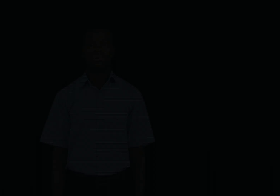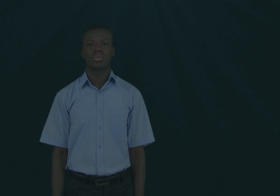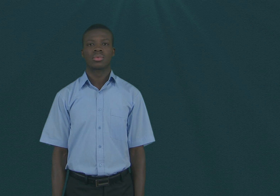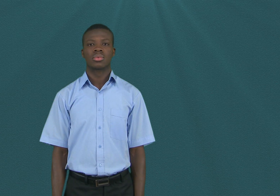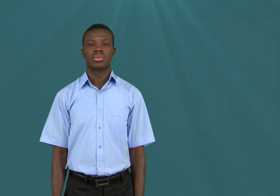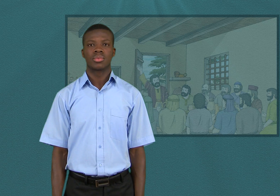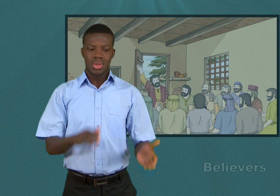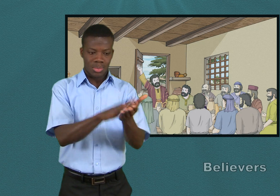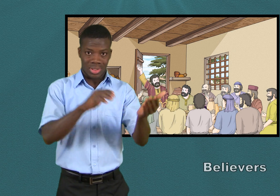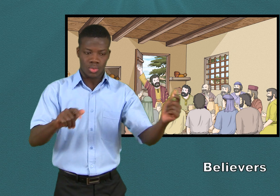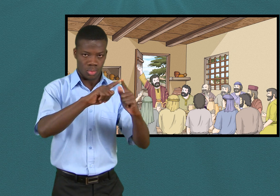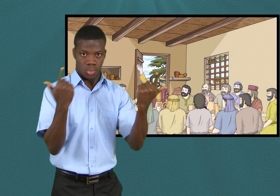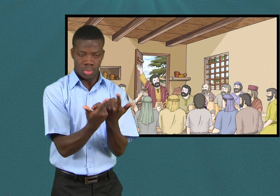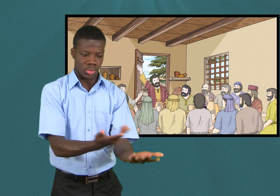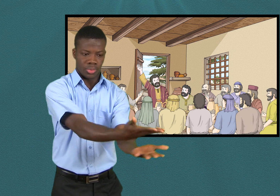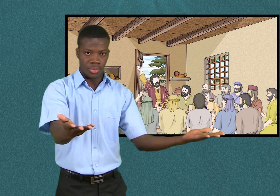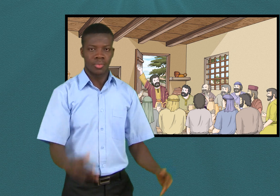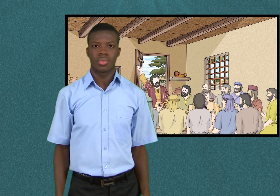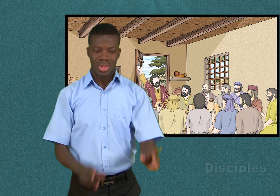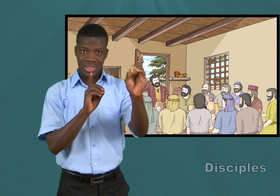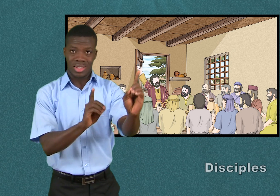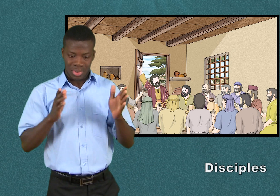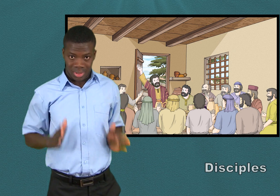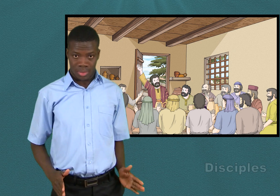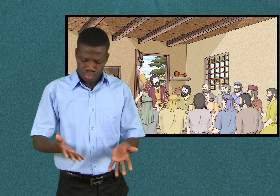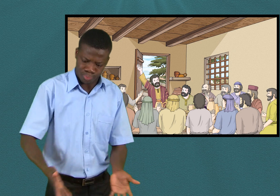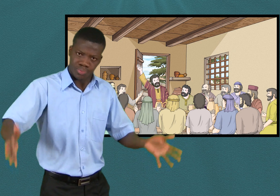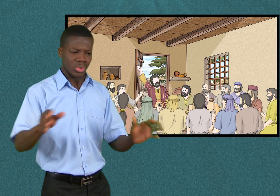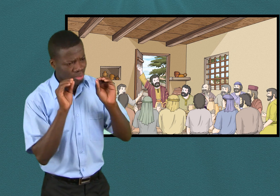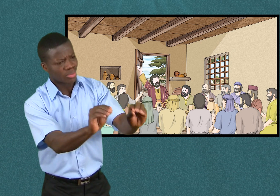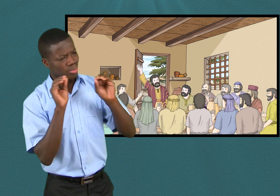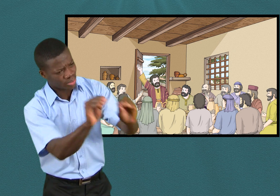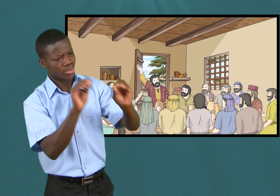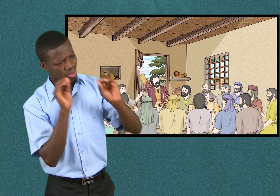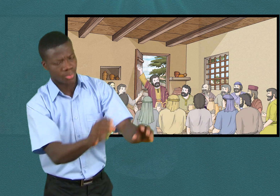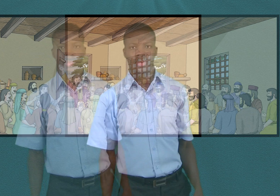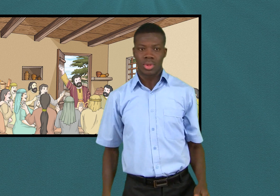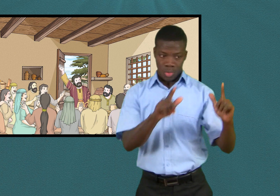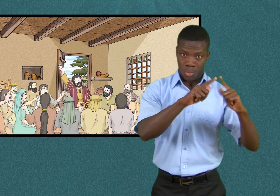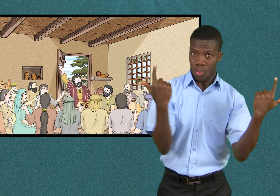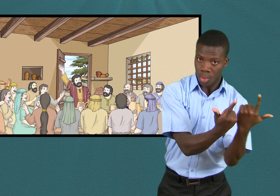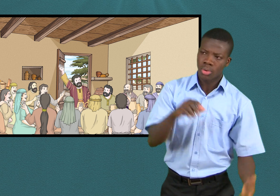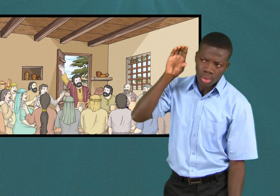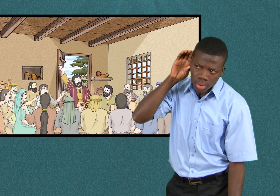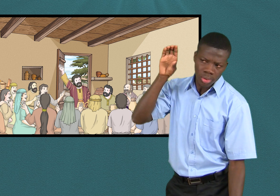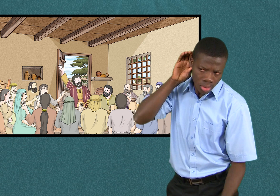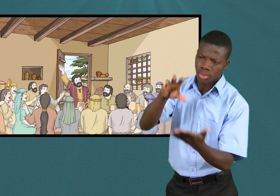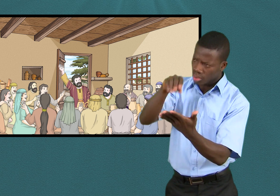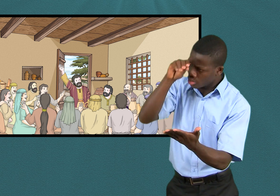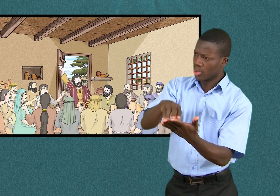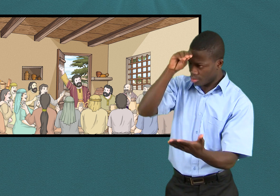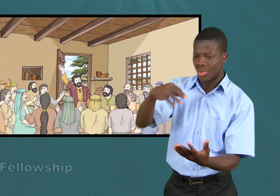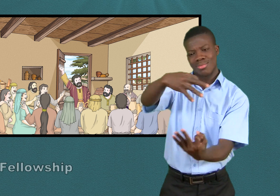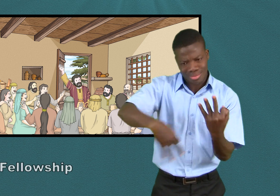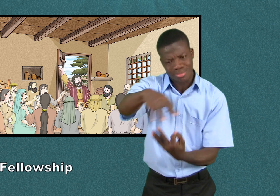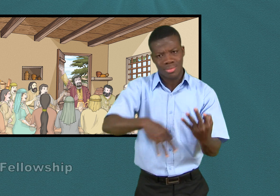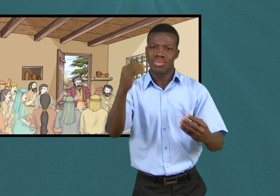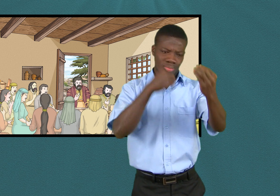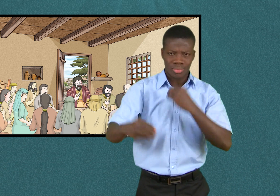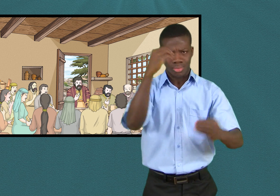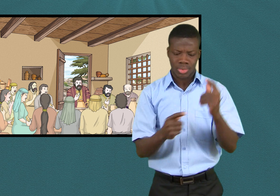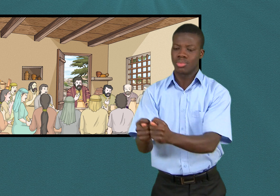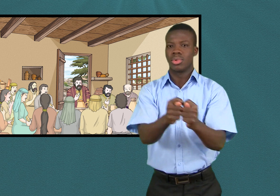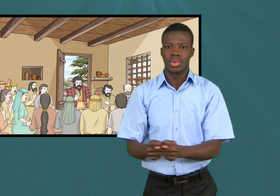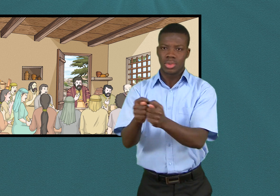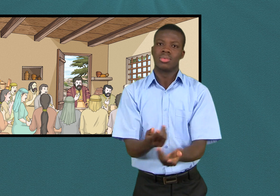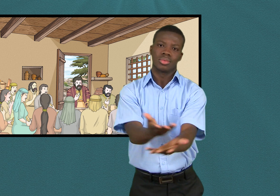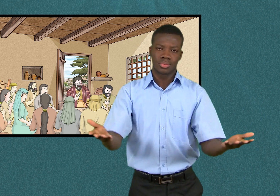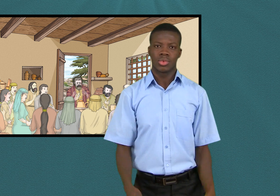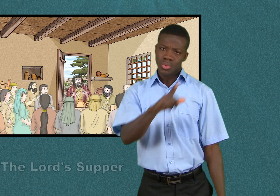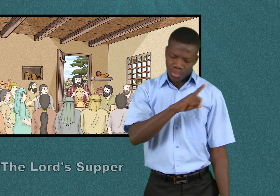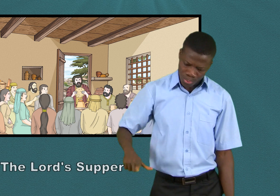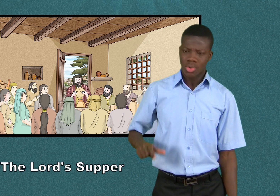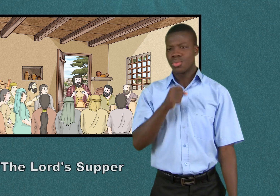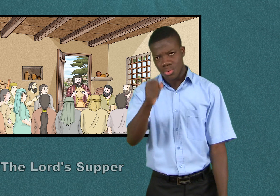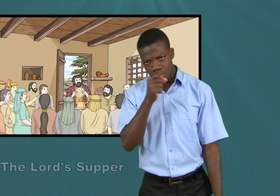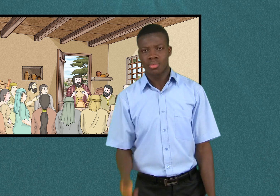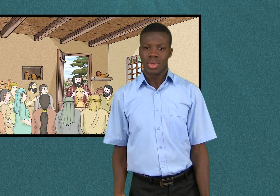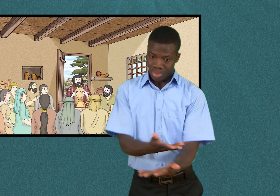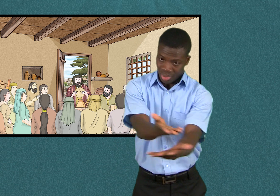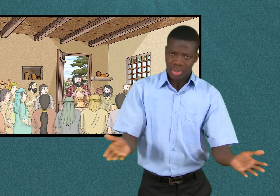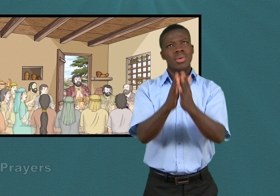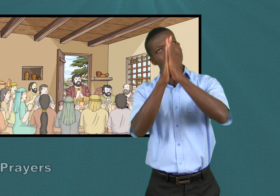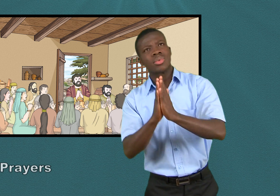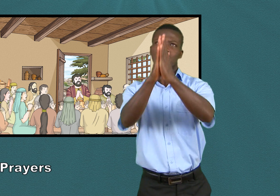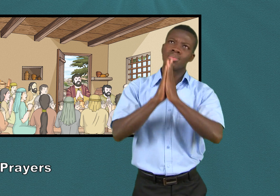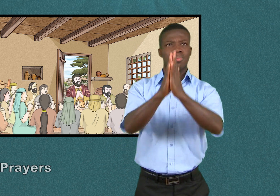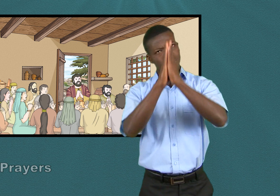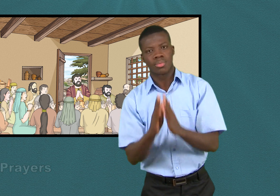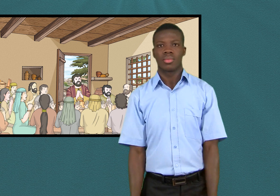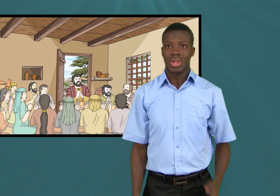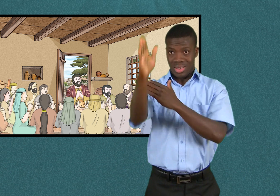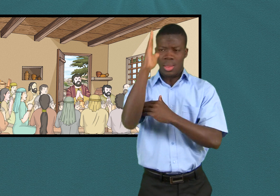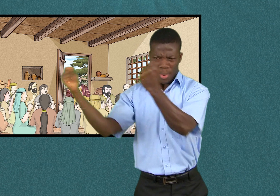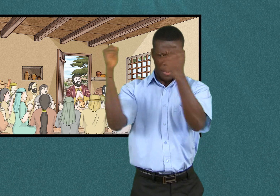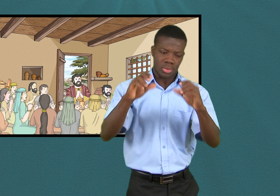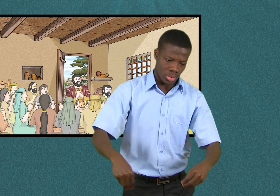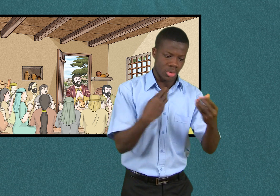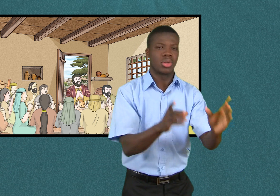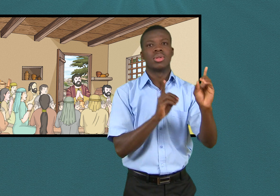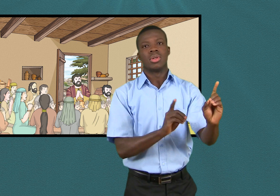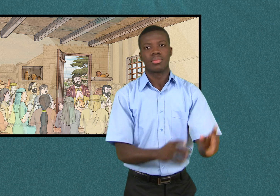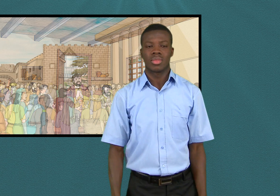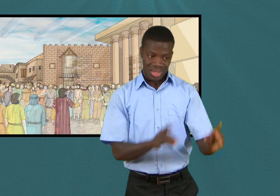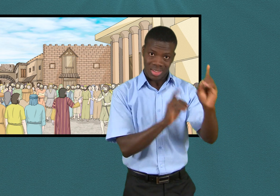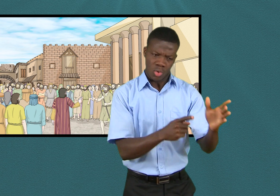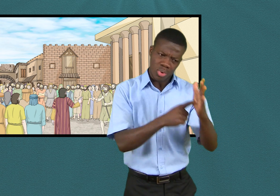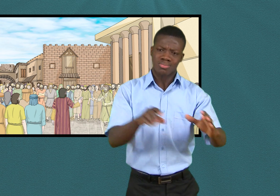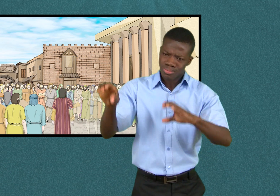They devoted themselves to the apostles’ teaching and to the fellowship, to the breaking of bread and to prayer.